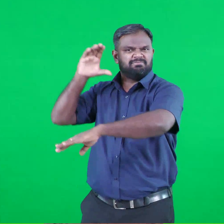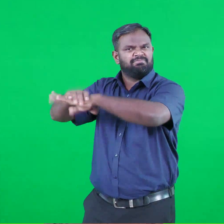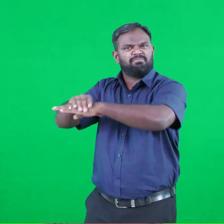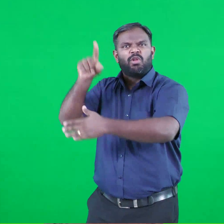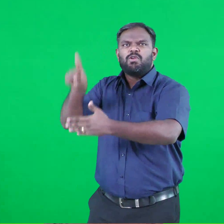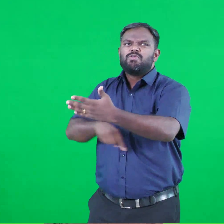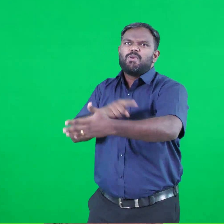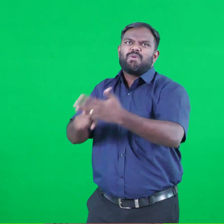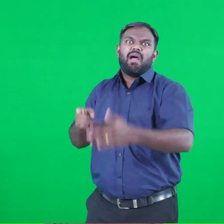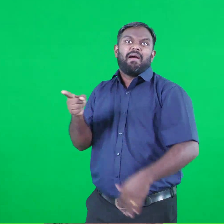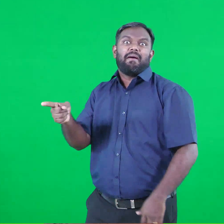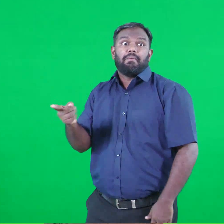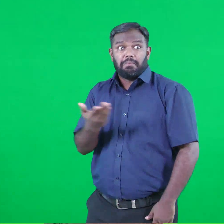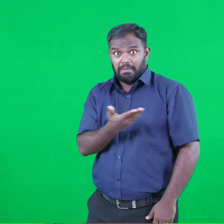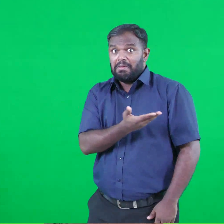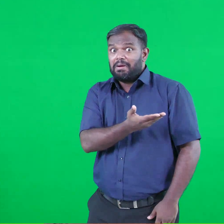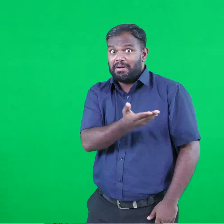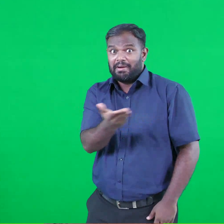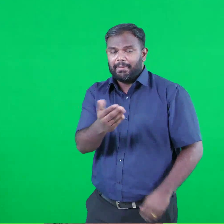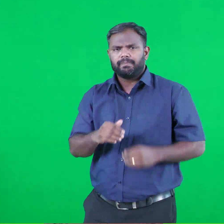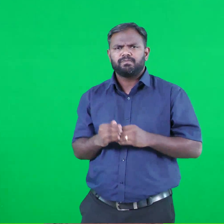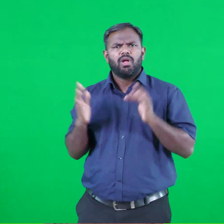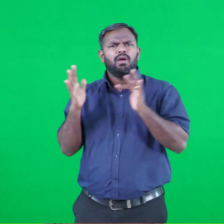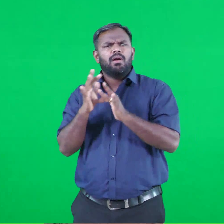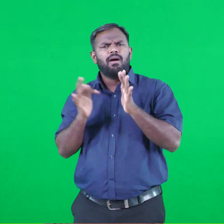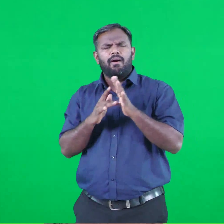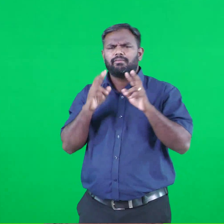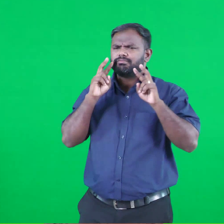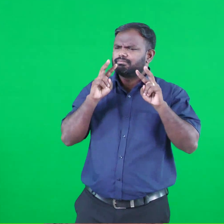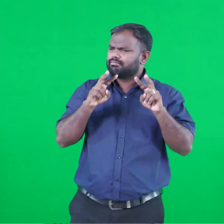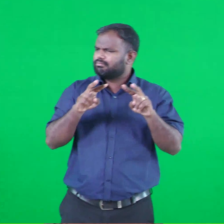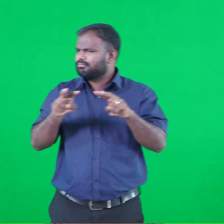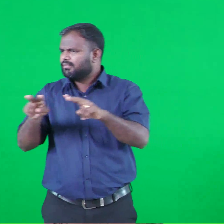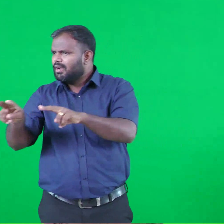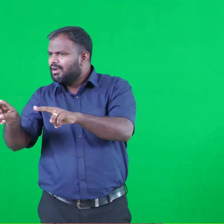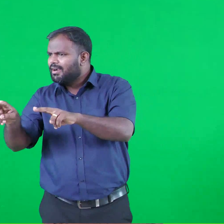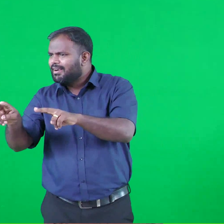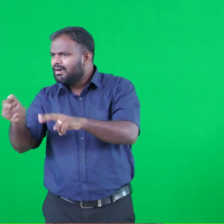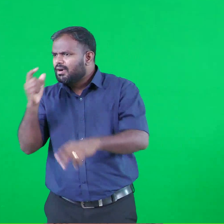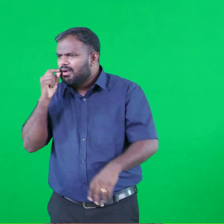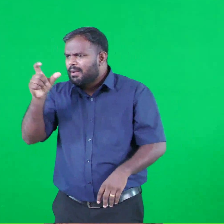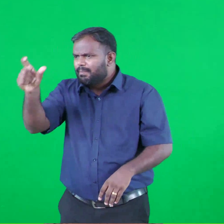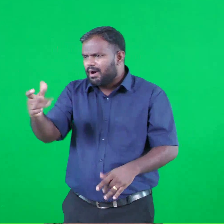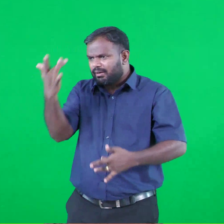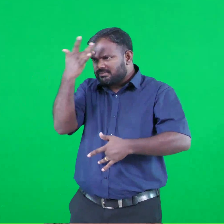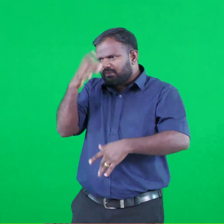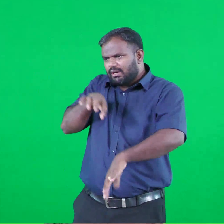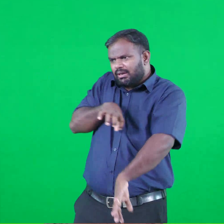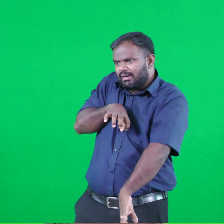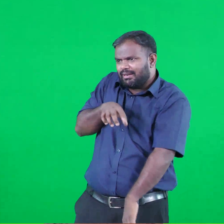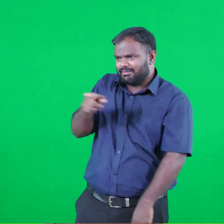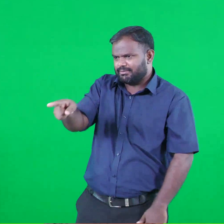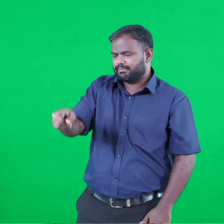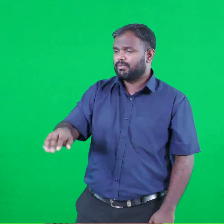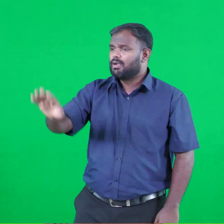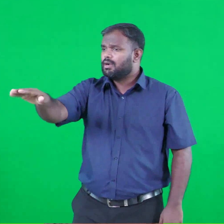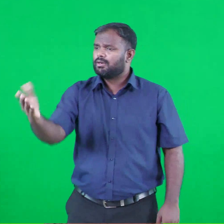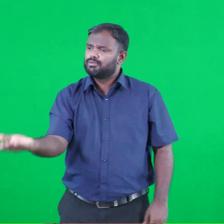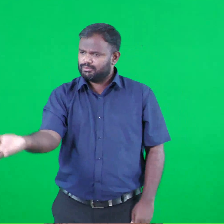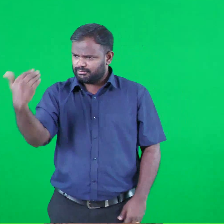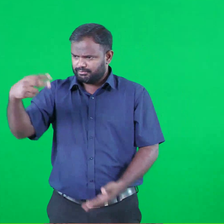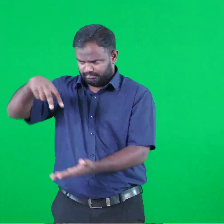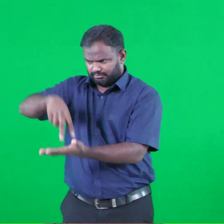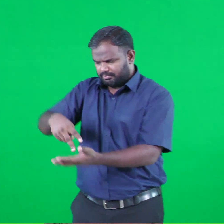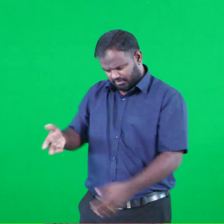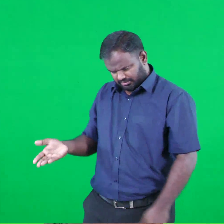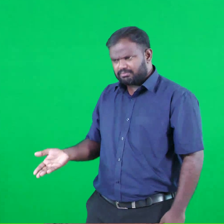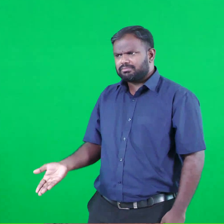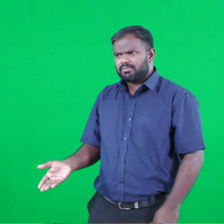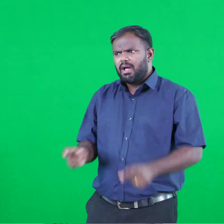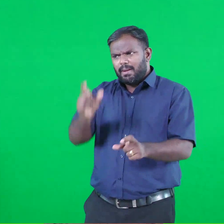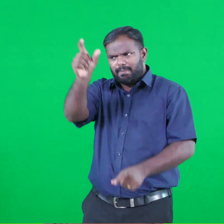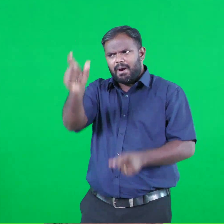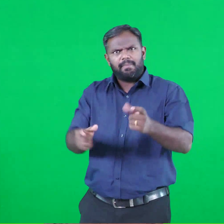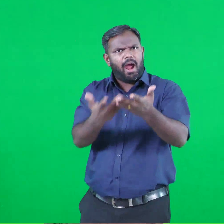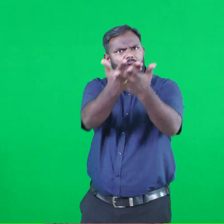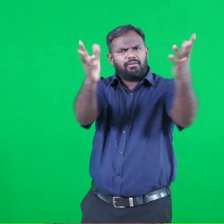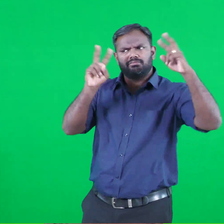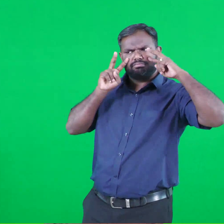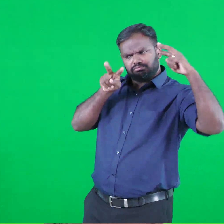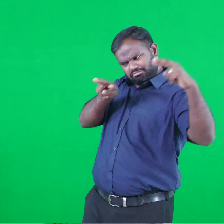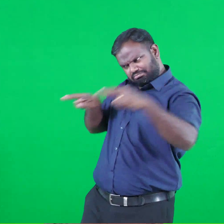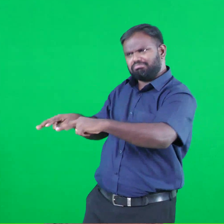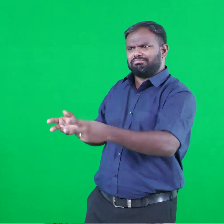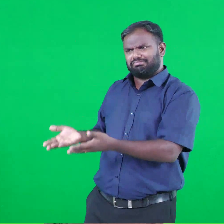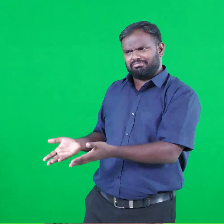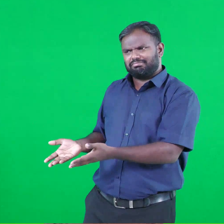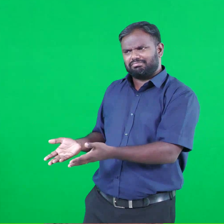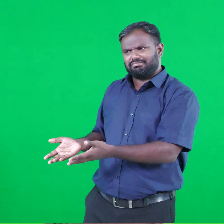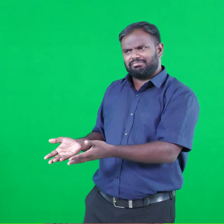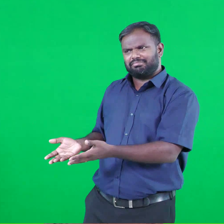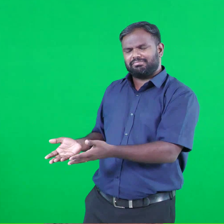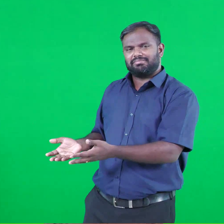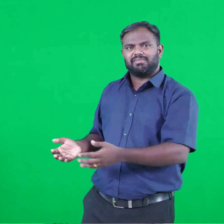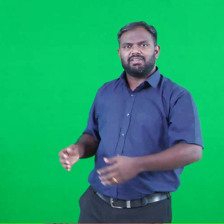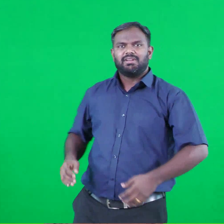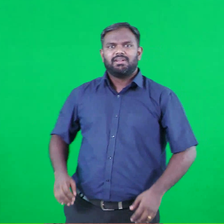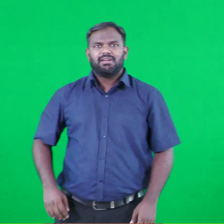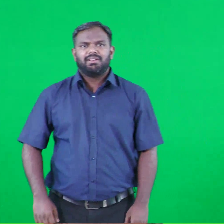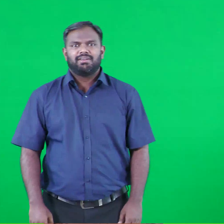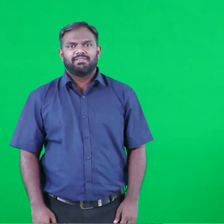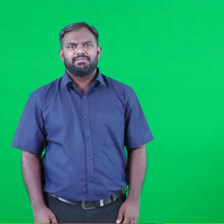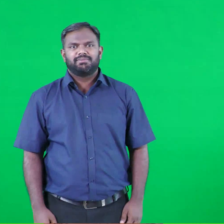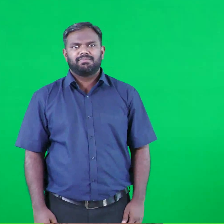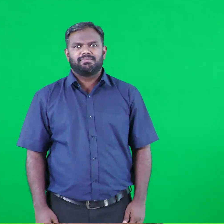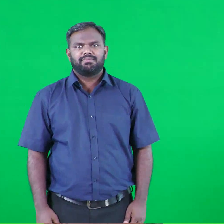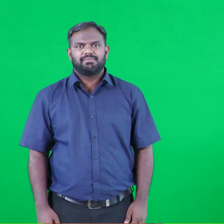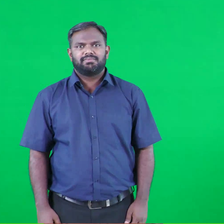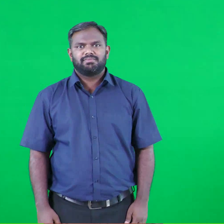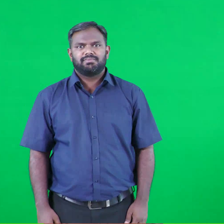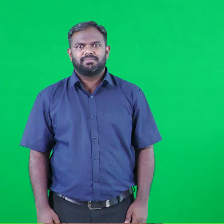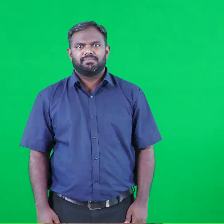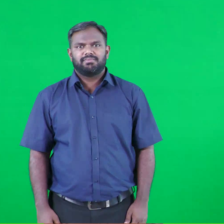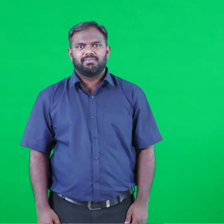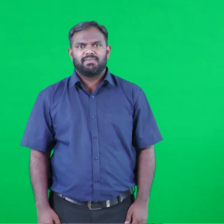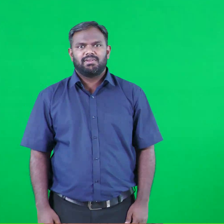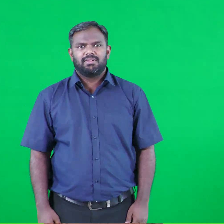Then Jesus said to the man with the withered hand, "Stand up among us."